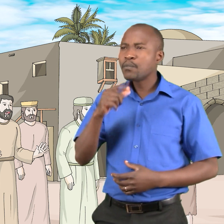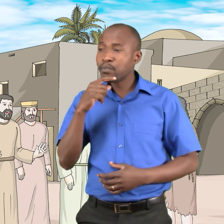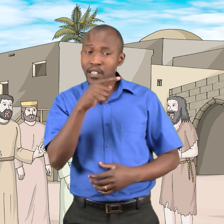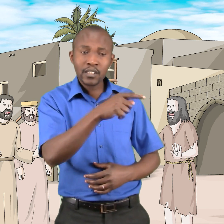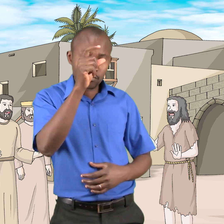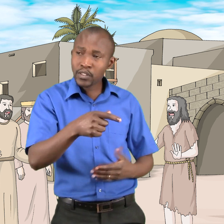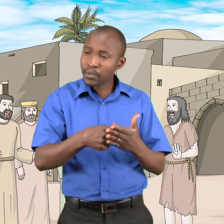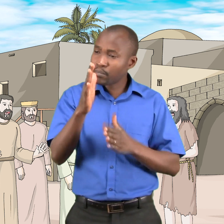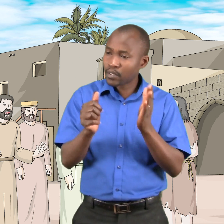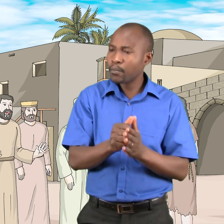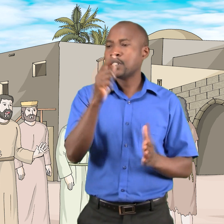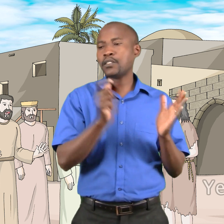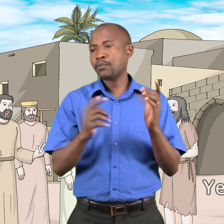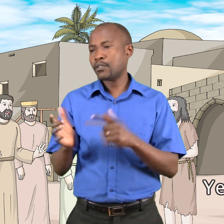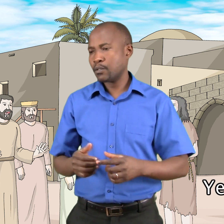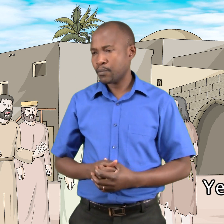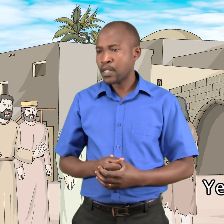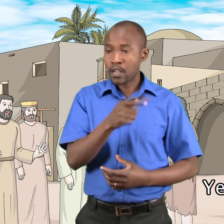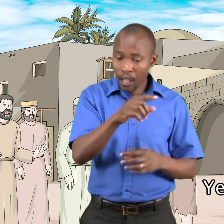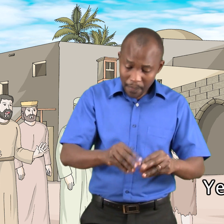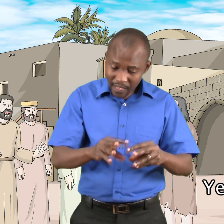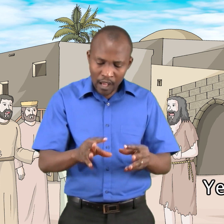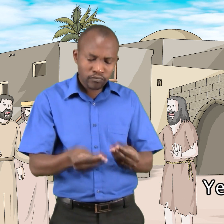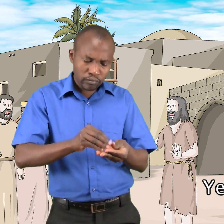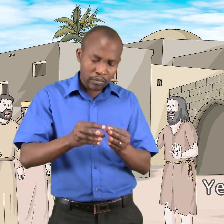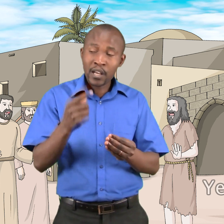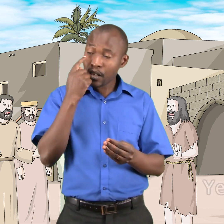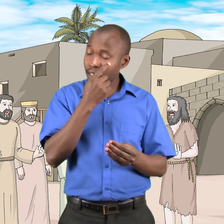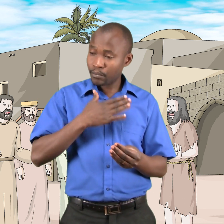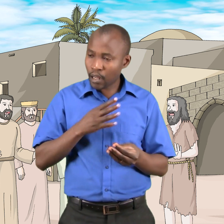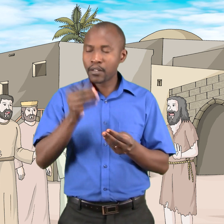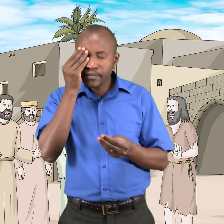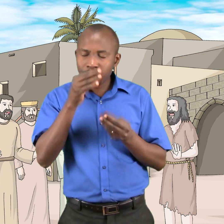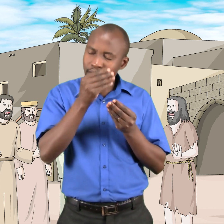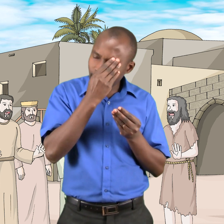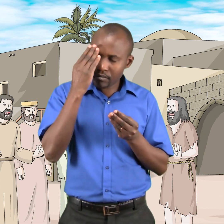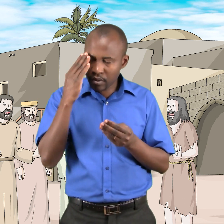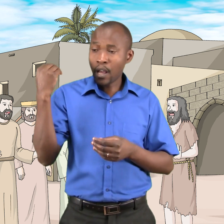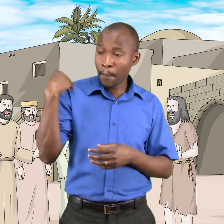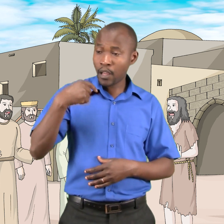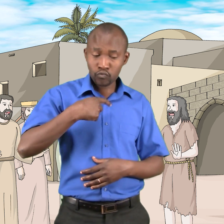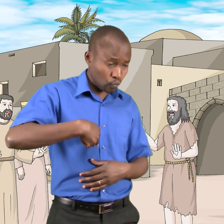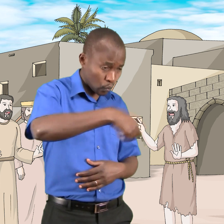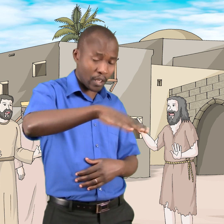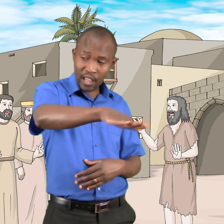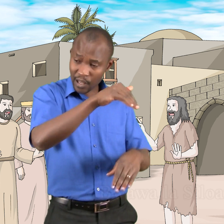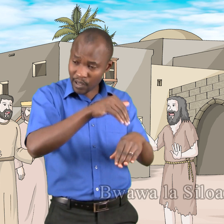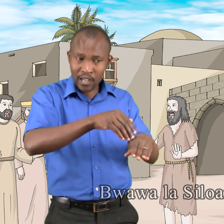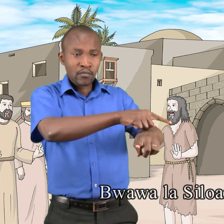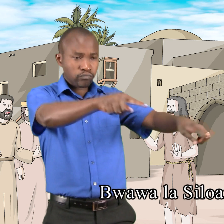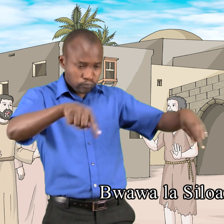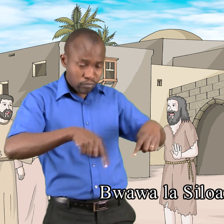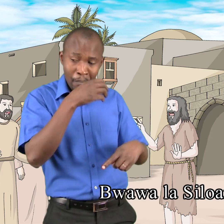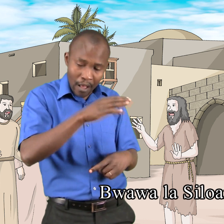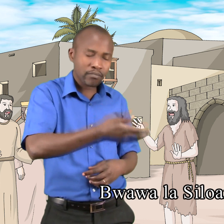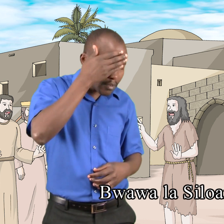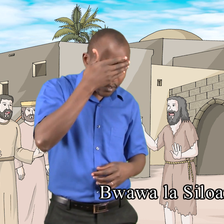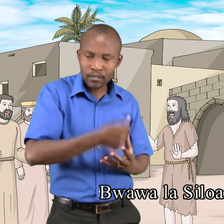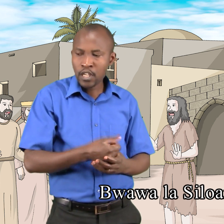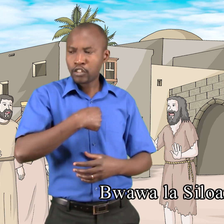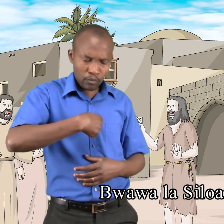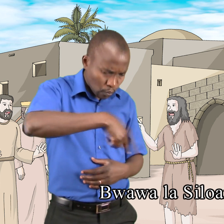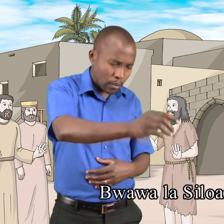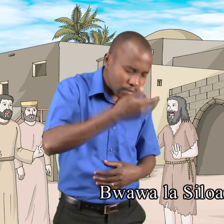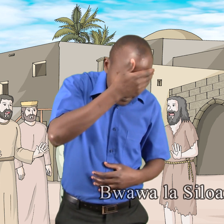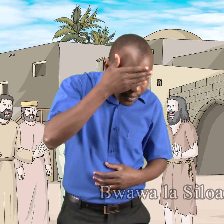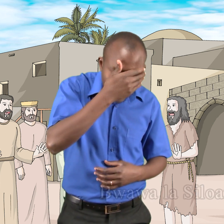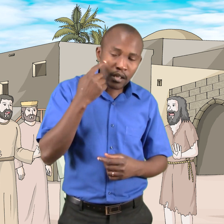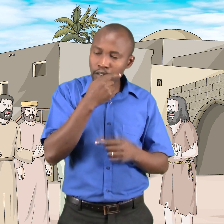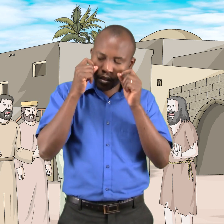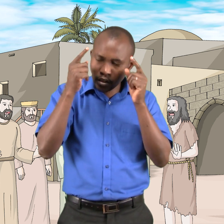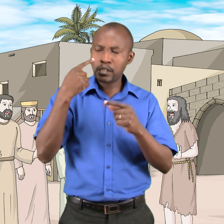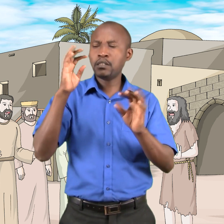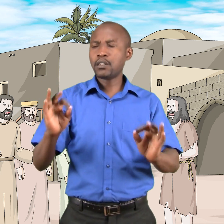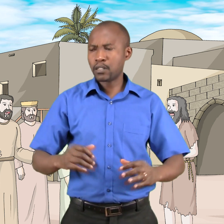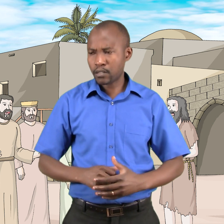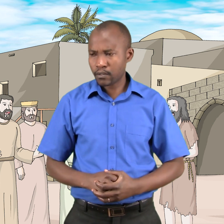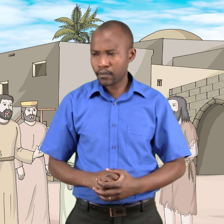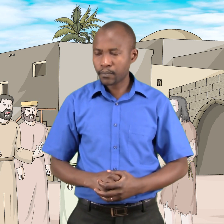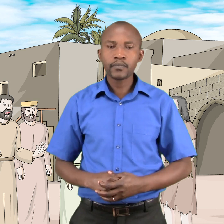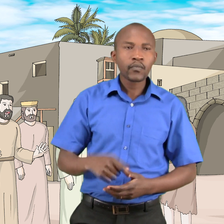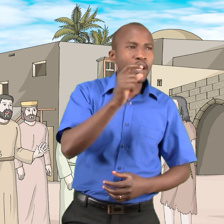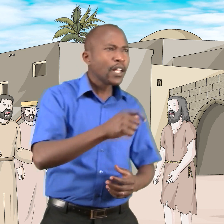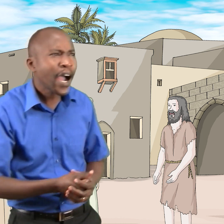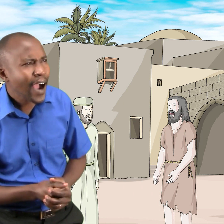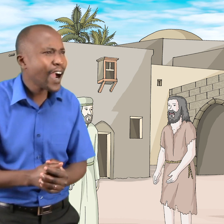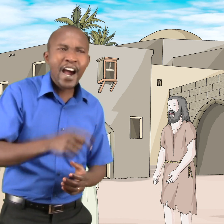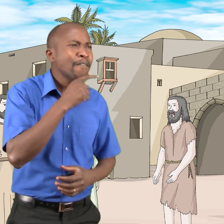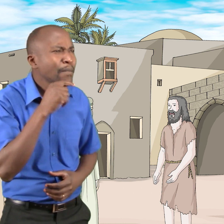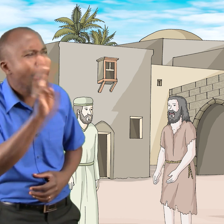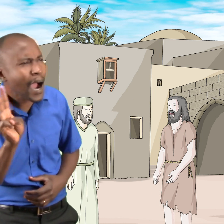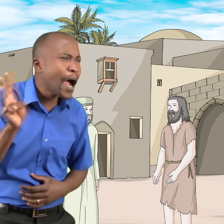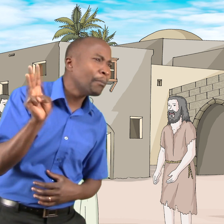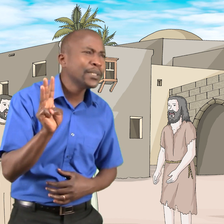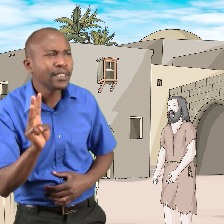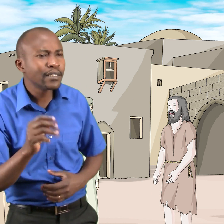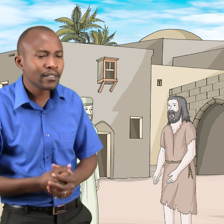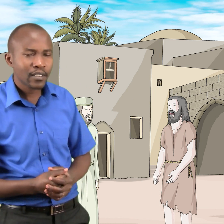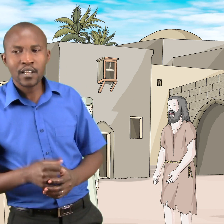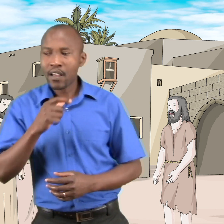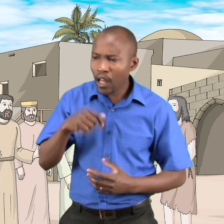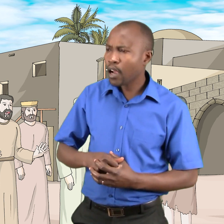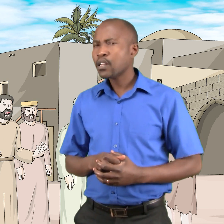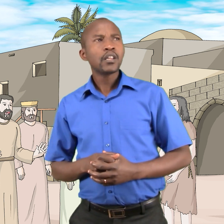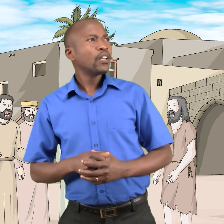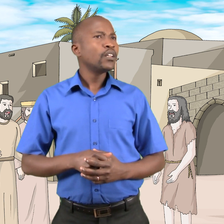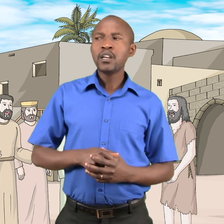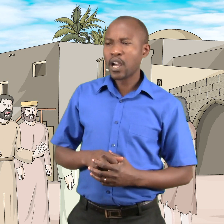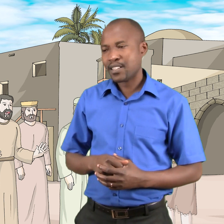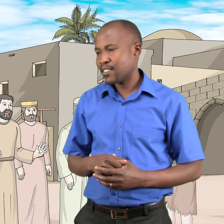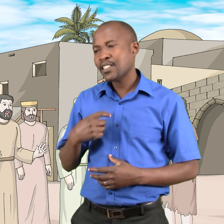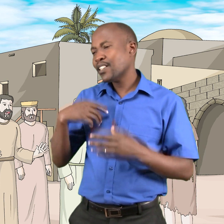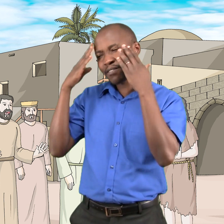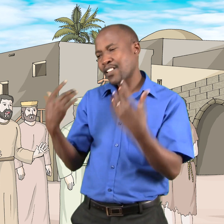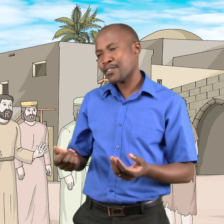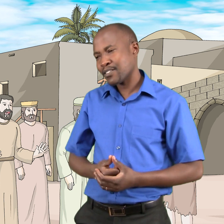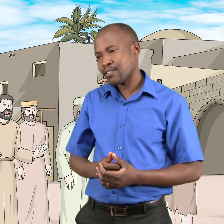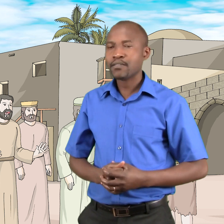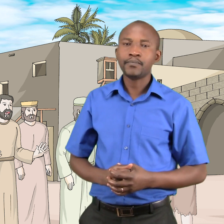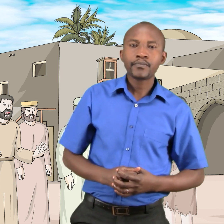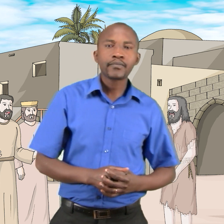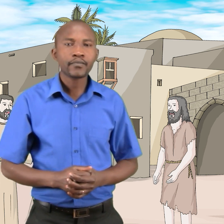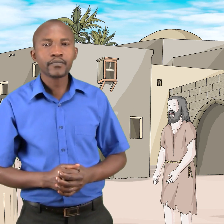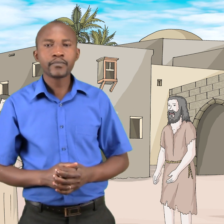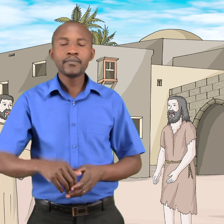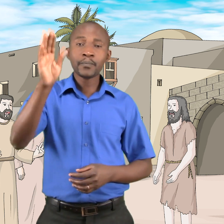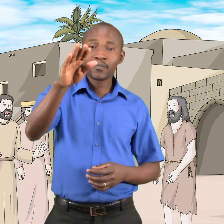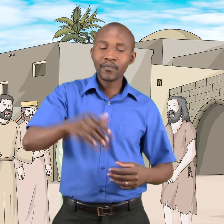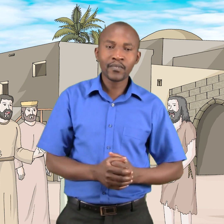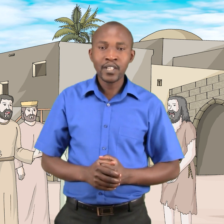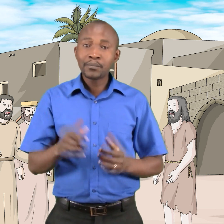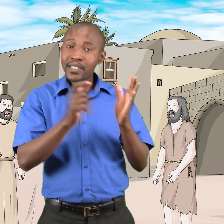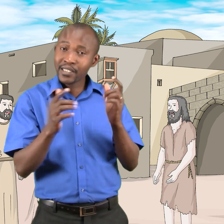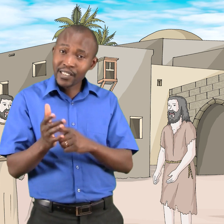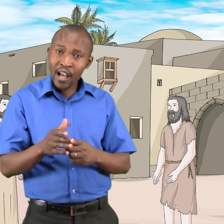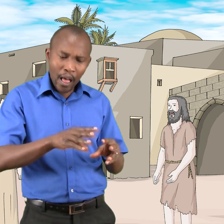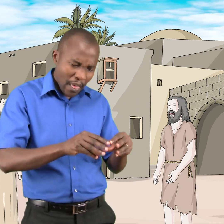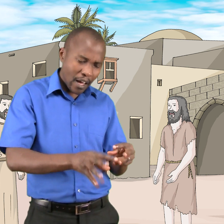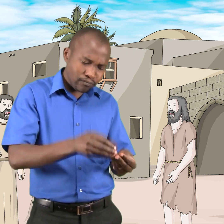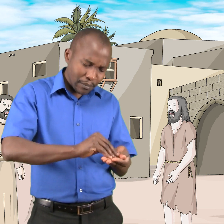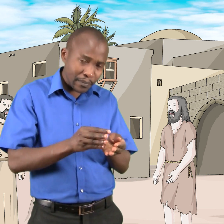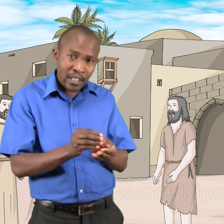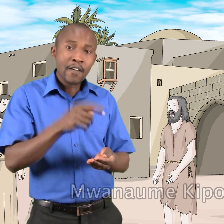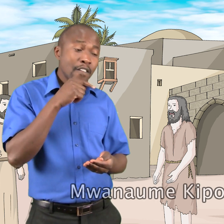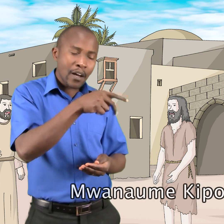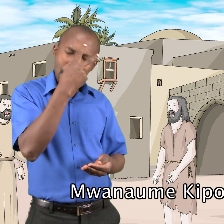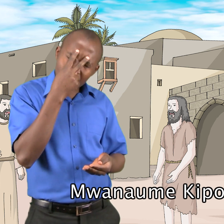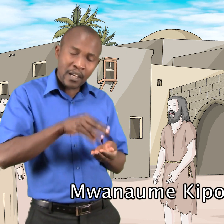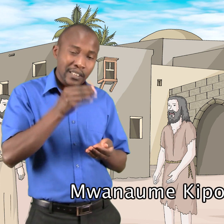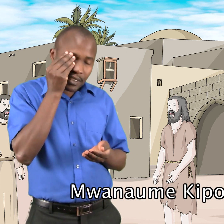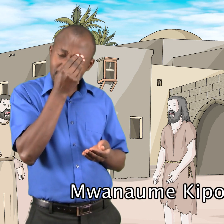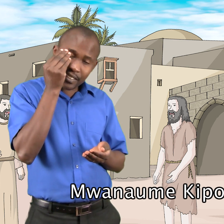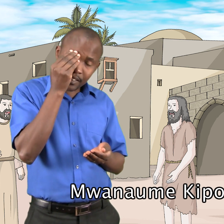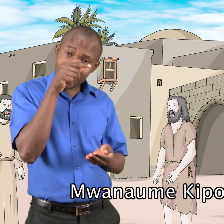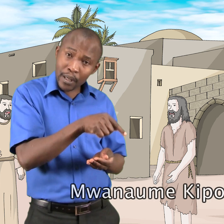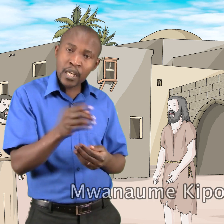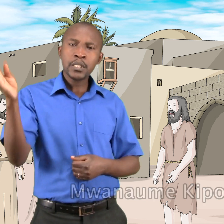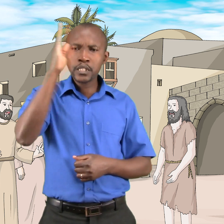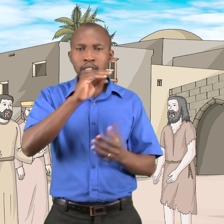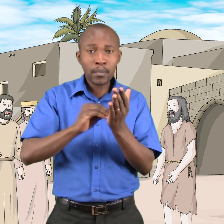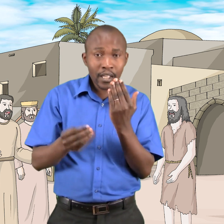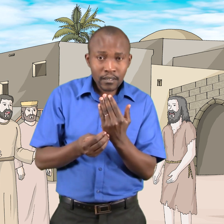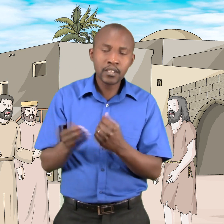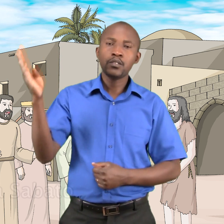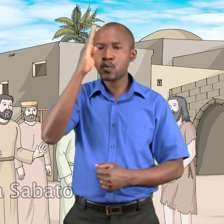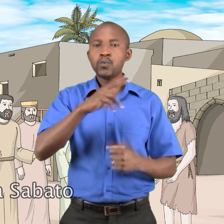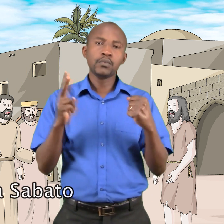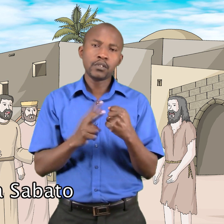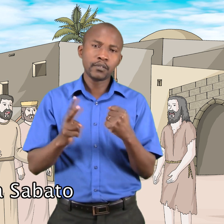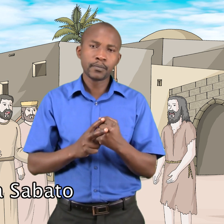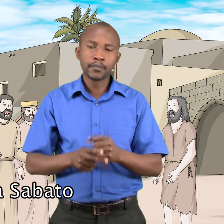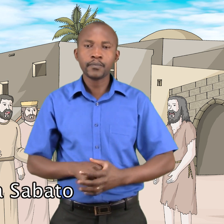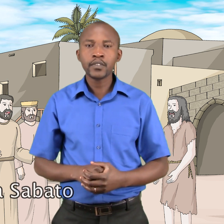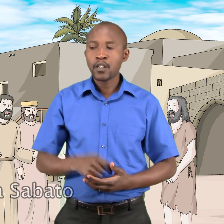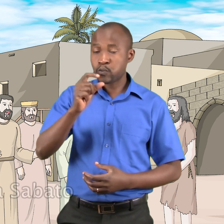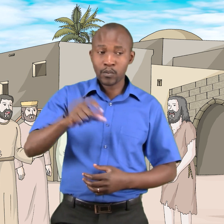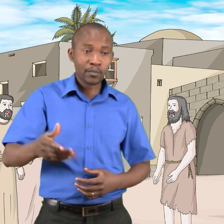He answered, “The man they call Jesus made some mud and anointed my eyes, and He told me to go to Siloam and wash. So I went and washed and received my sight.” “Where is He?” they asked. “I do not know,” he answered.